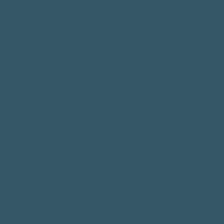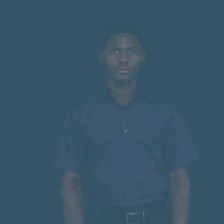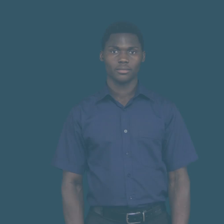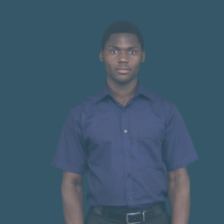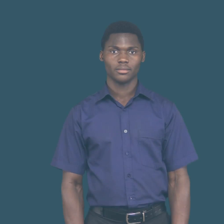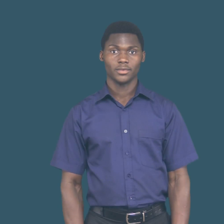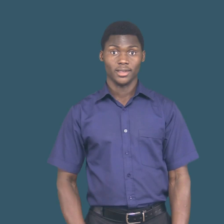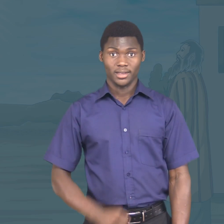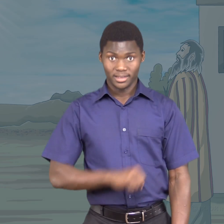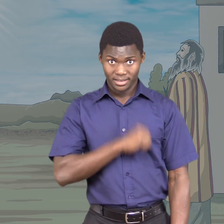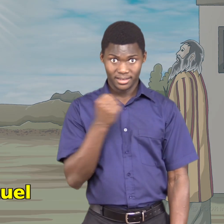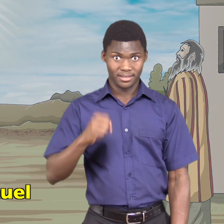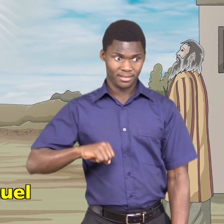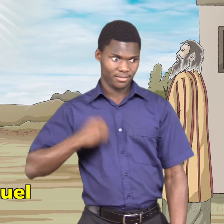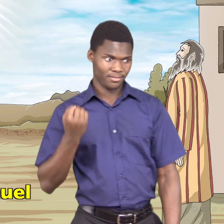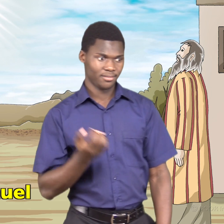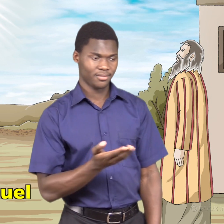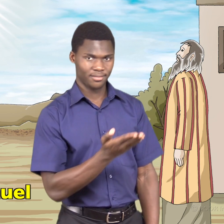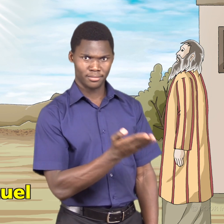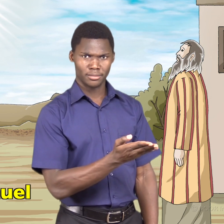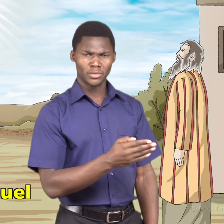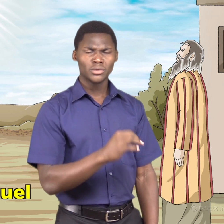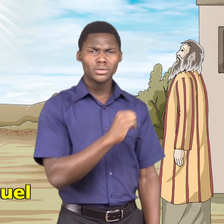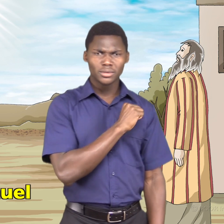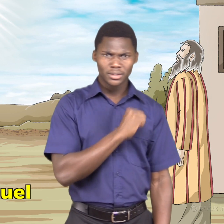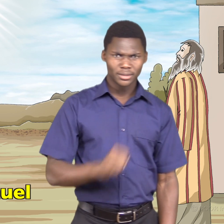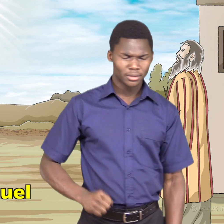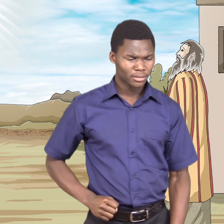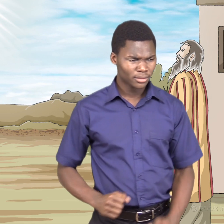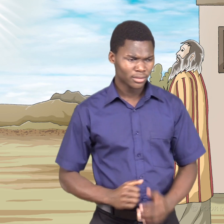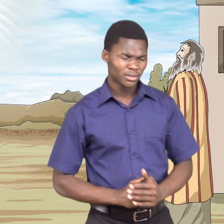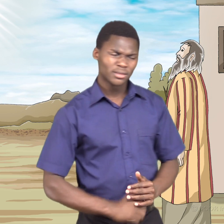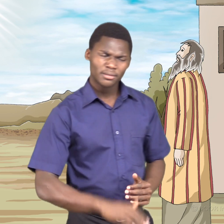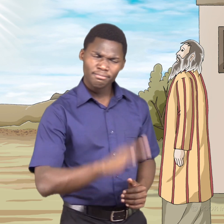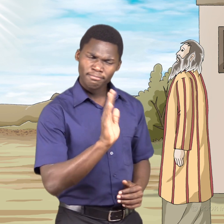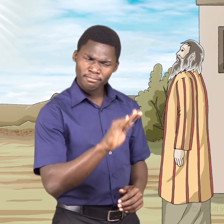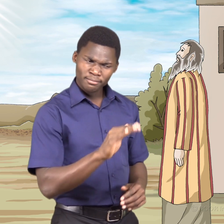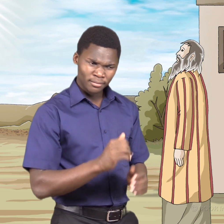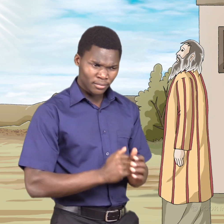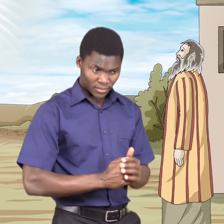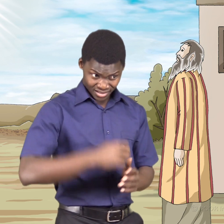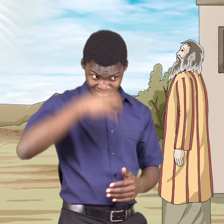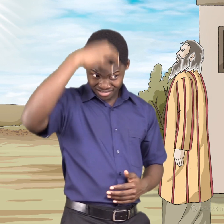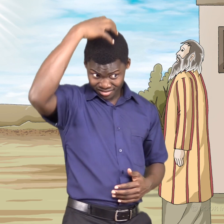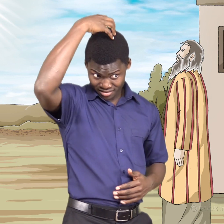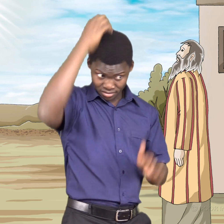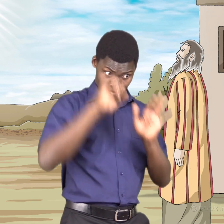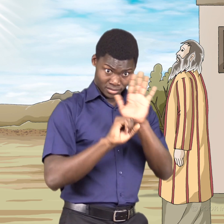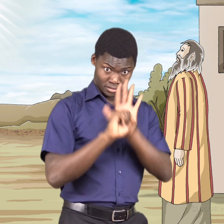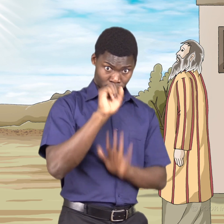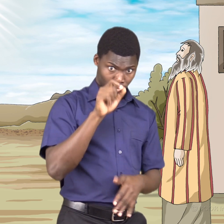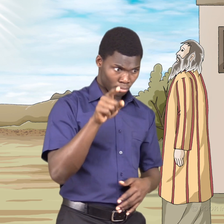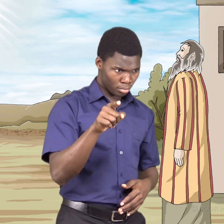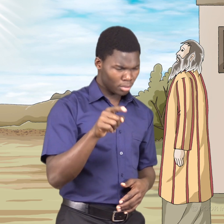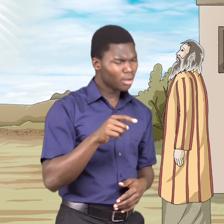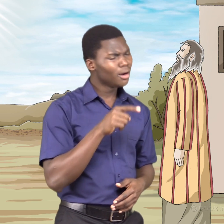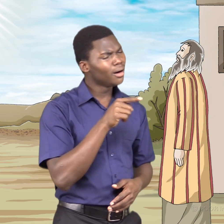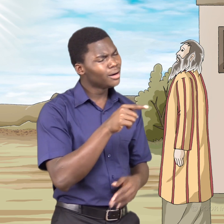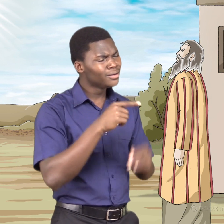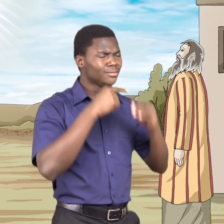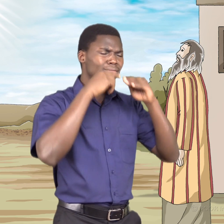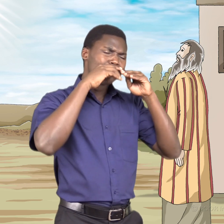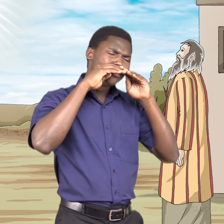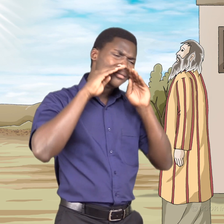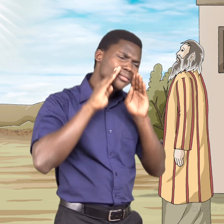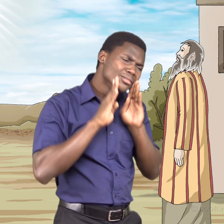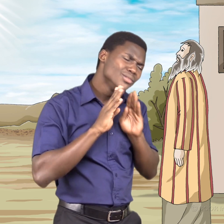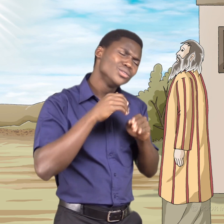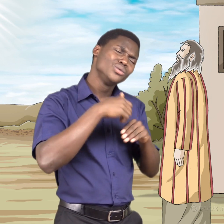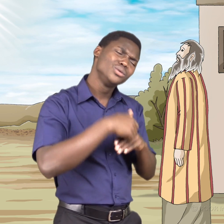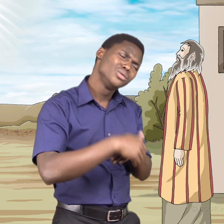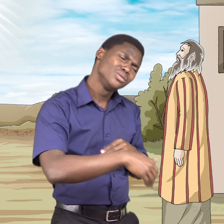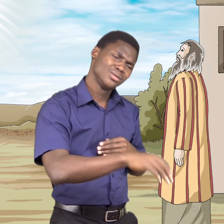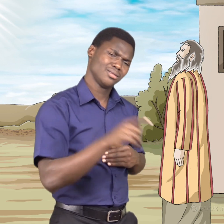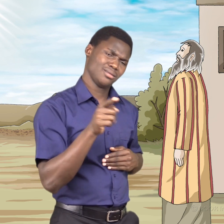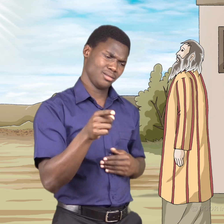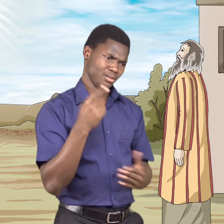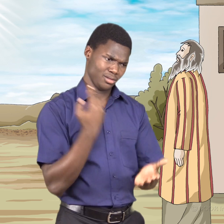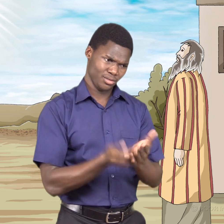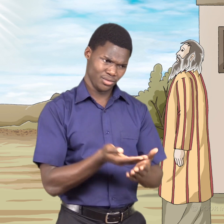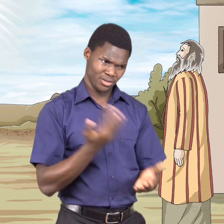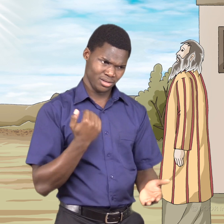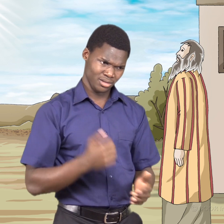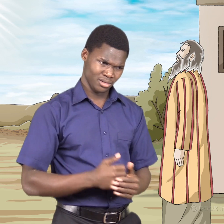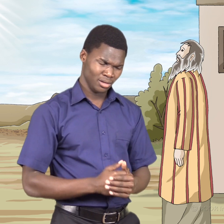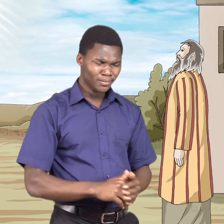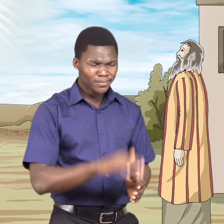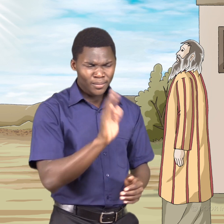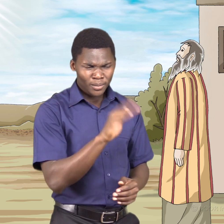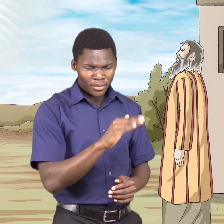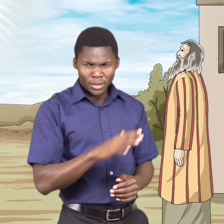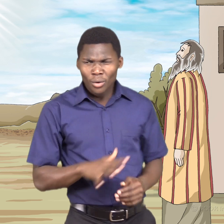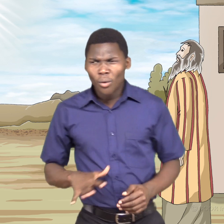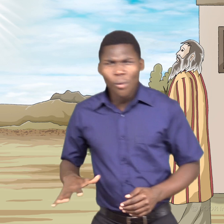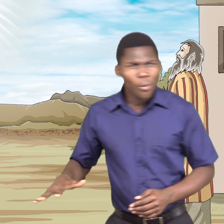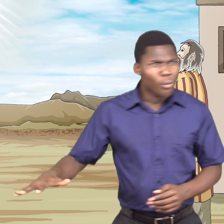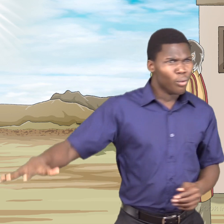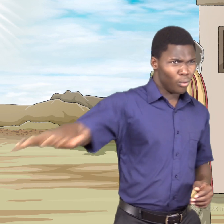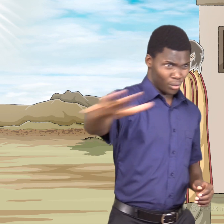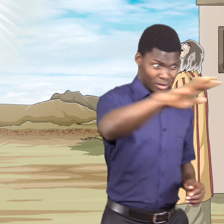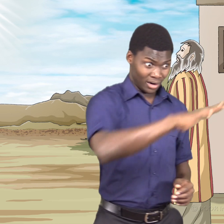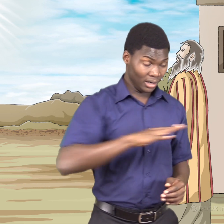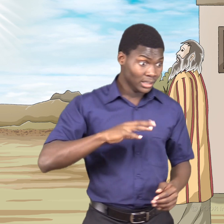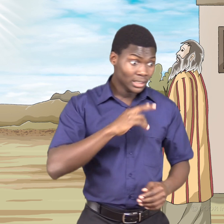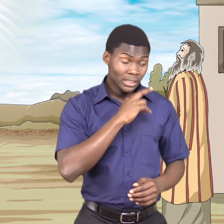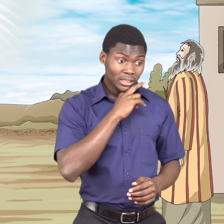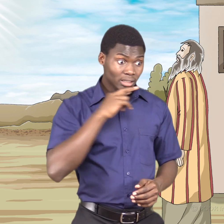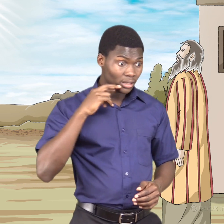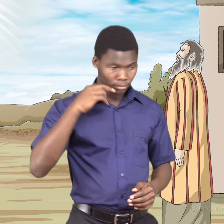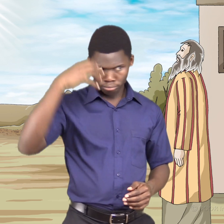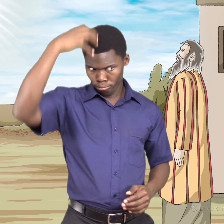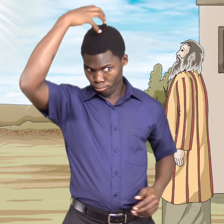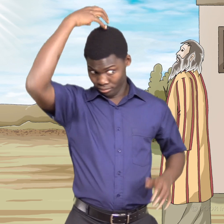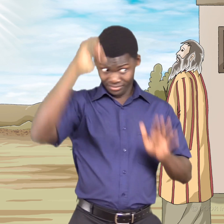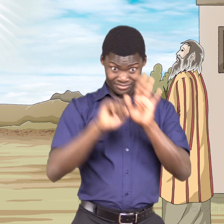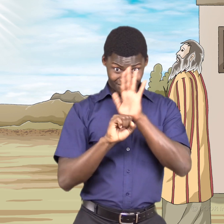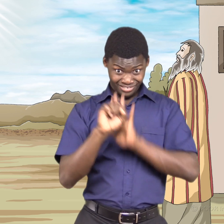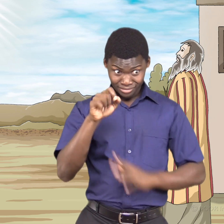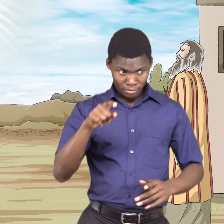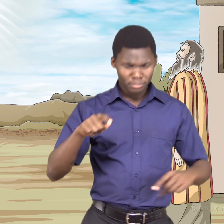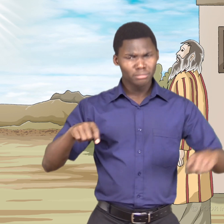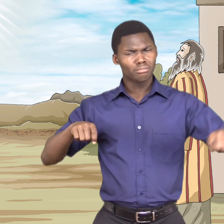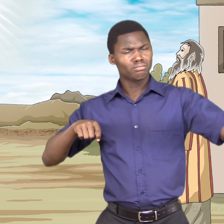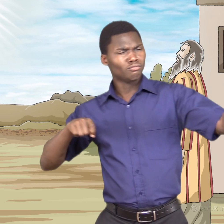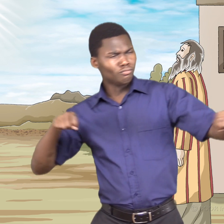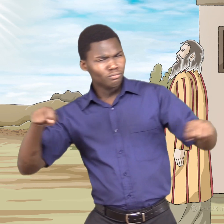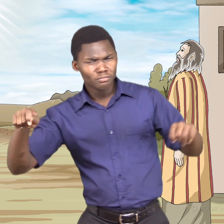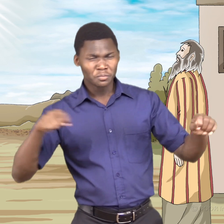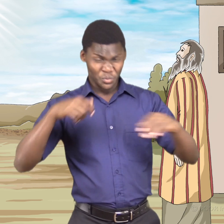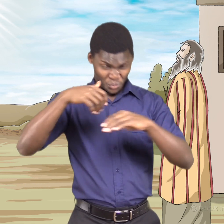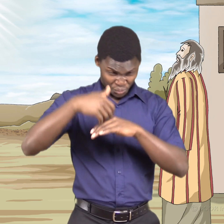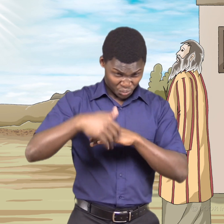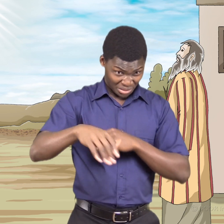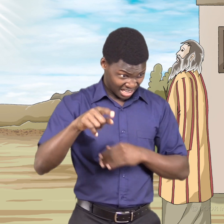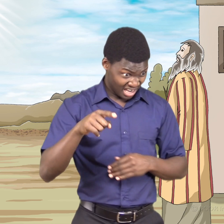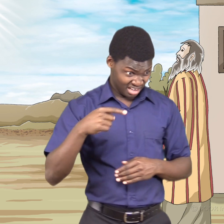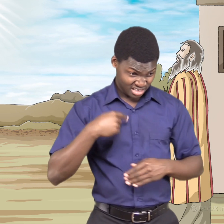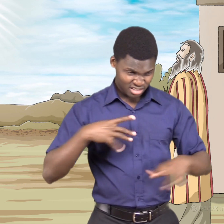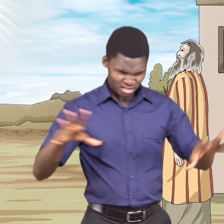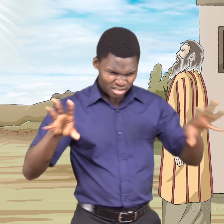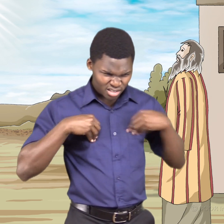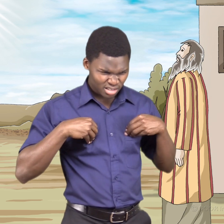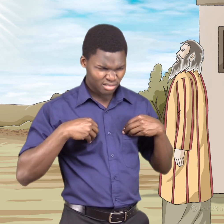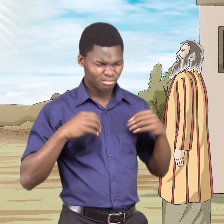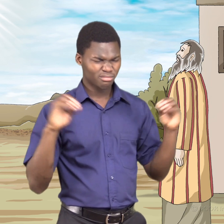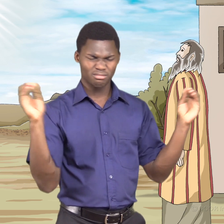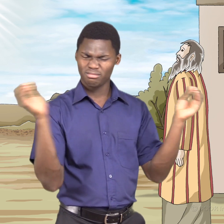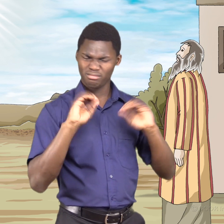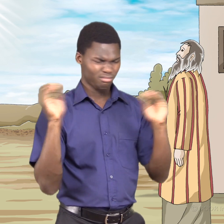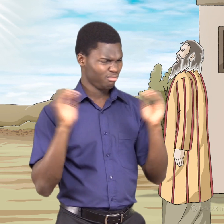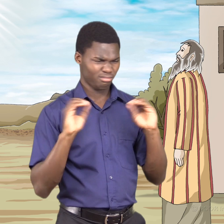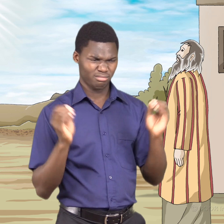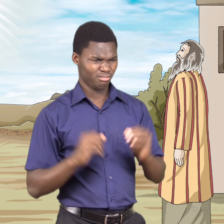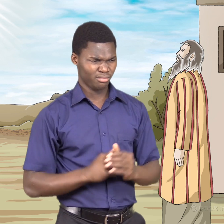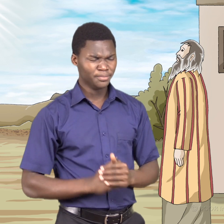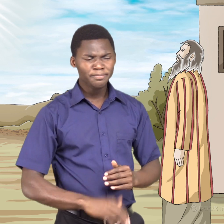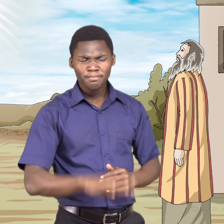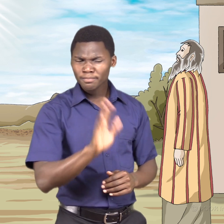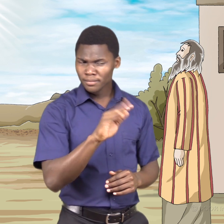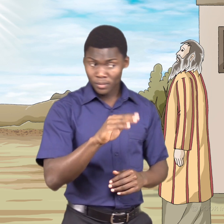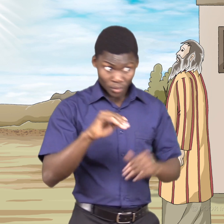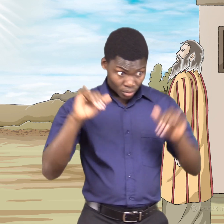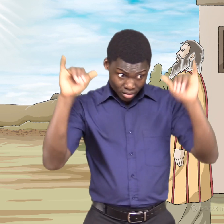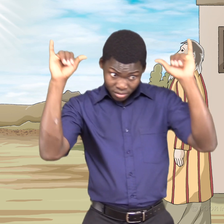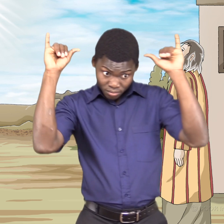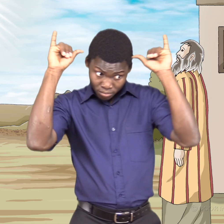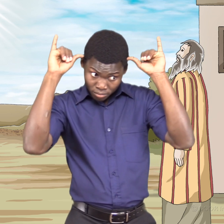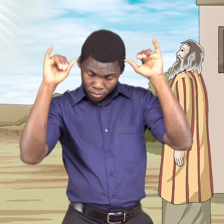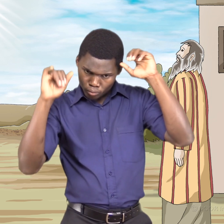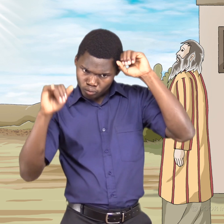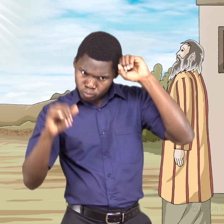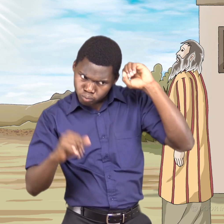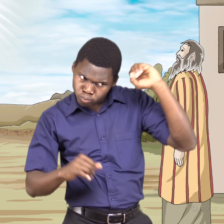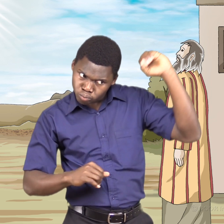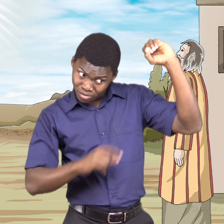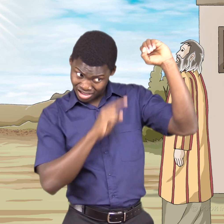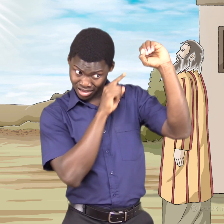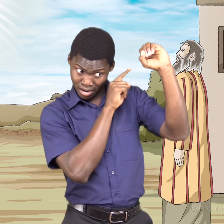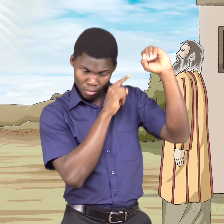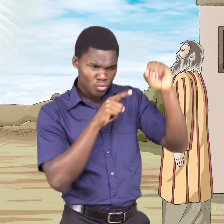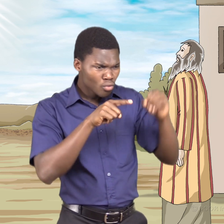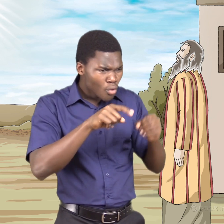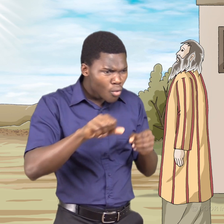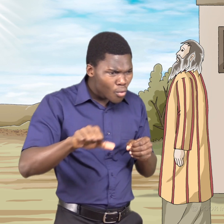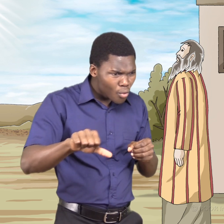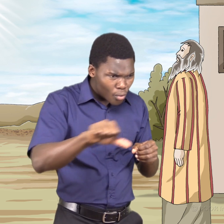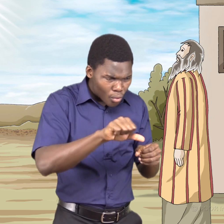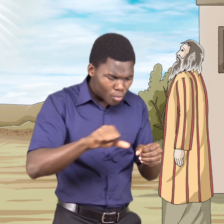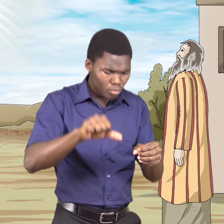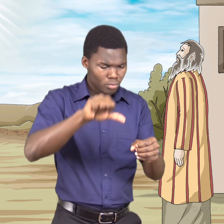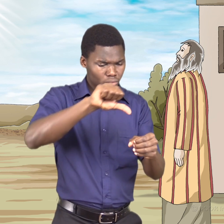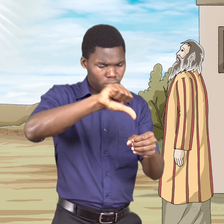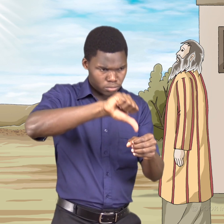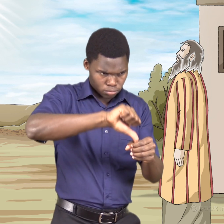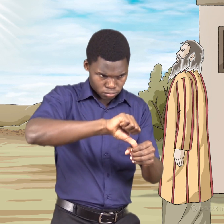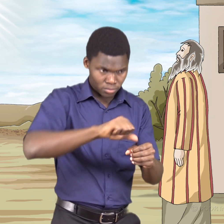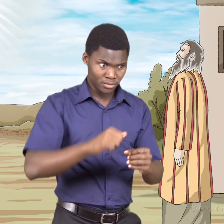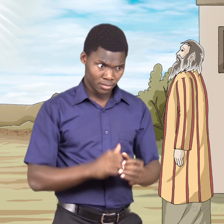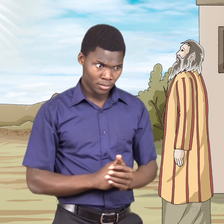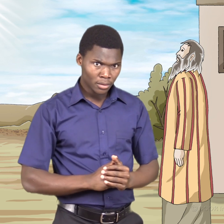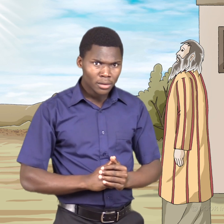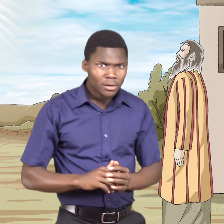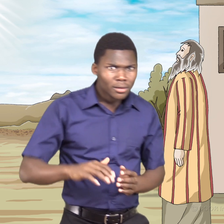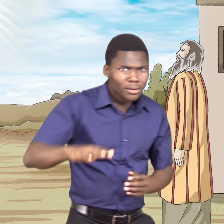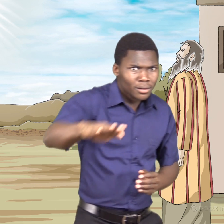Now the LORD said to Samuel, “How long are you going to mourn for Saul, since I have rejected him as king over Israel?